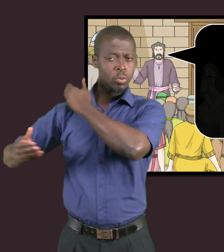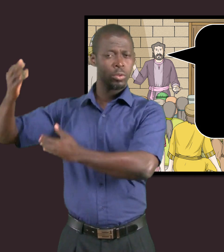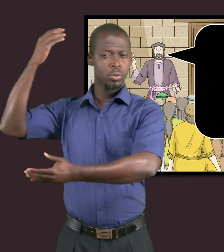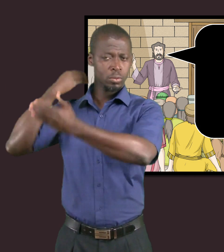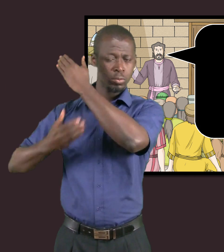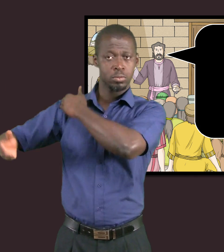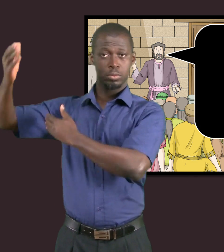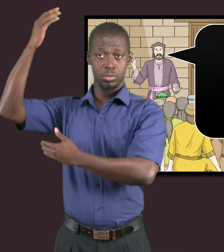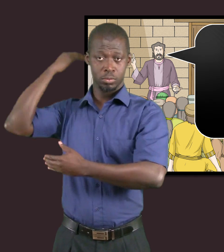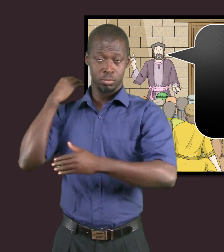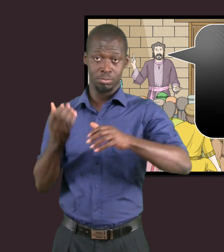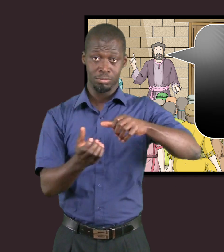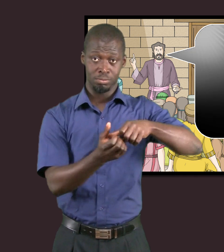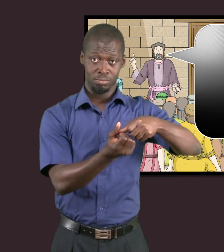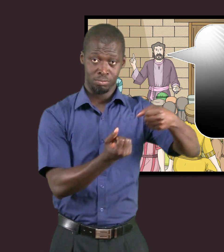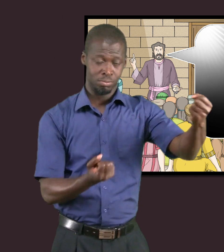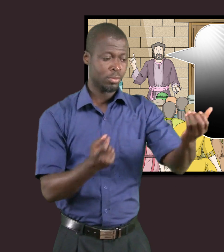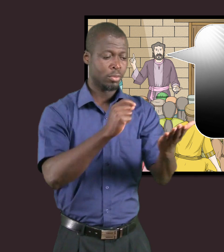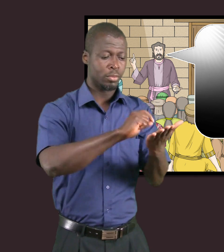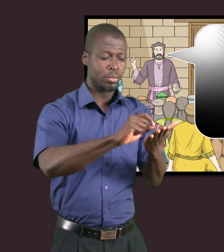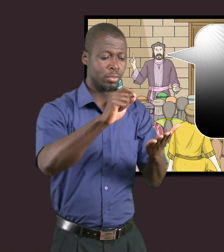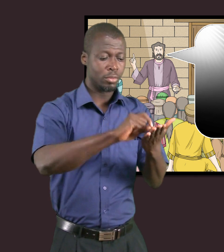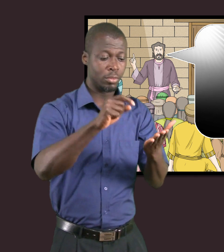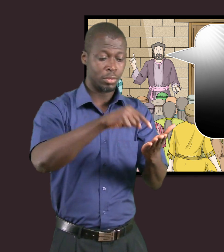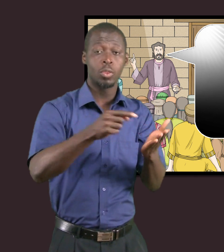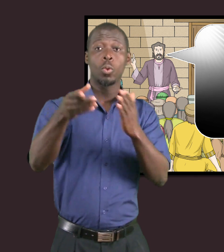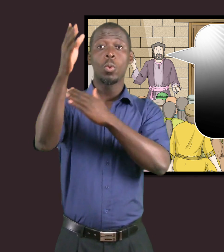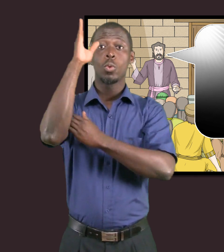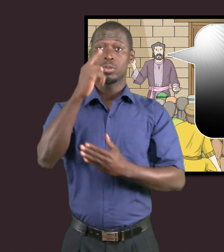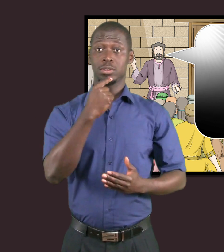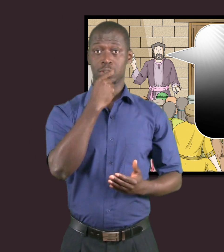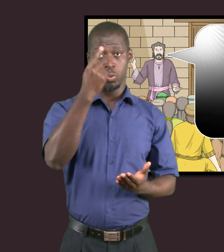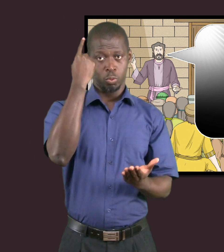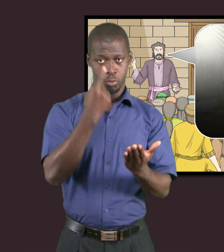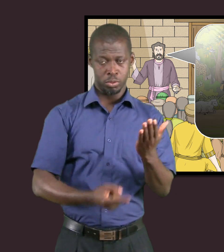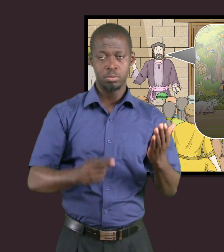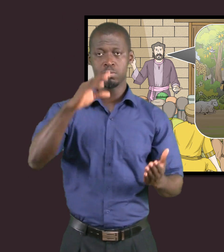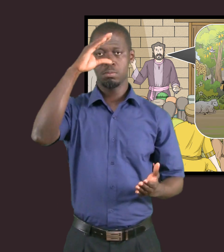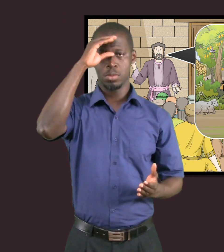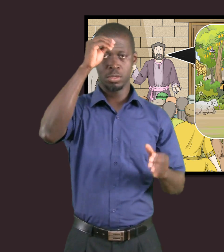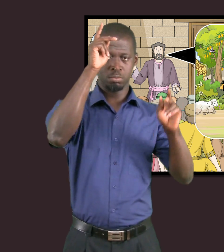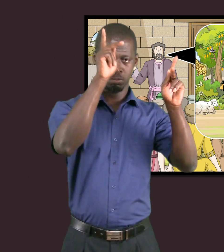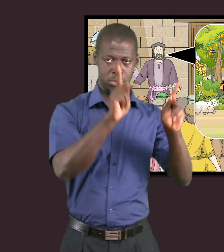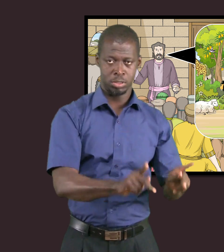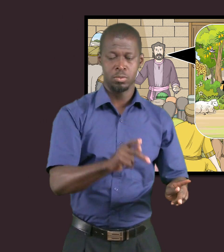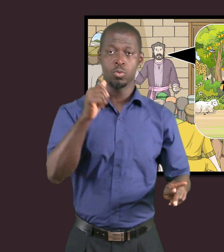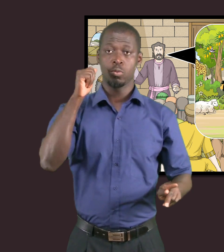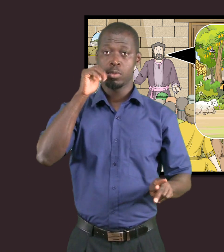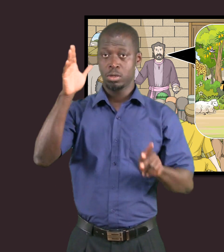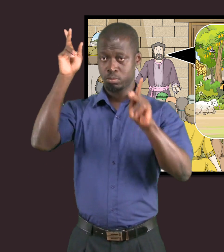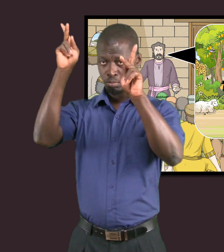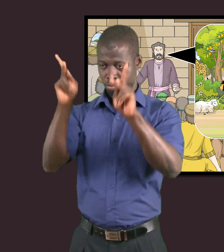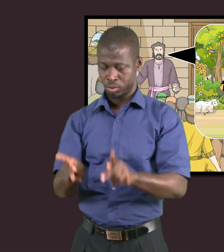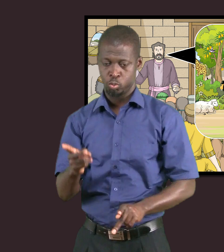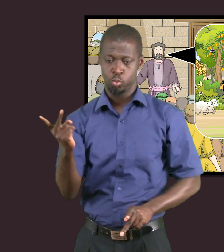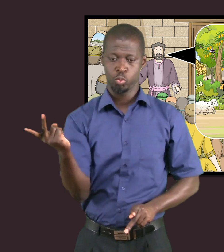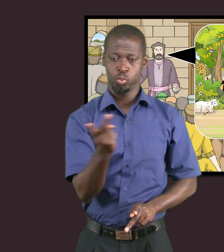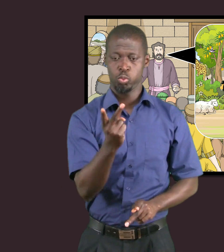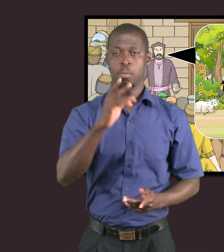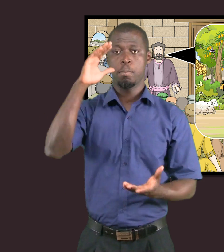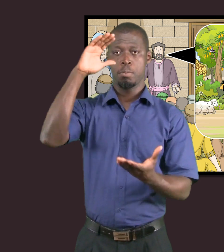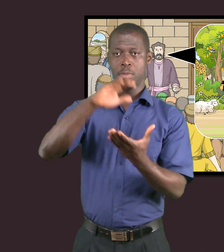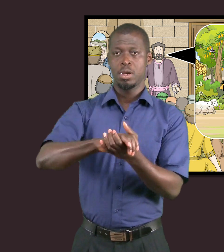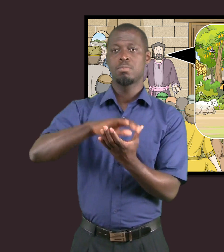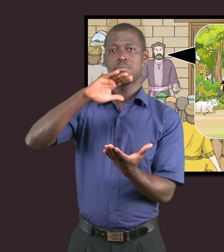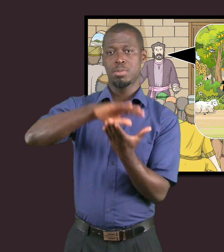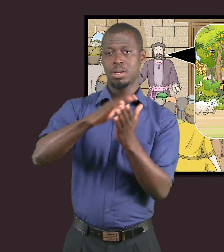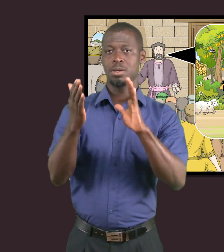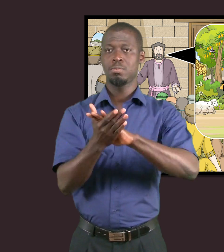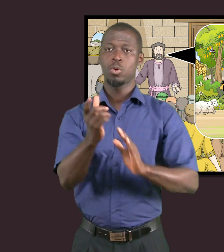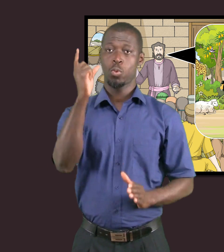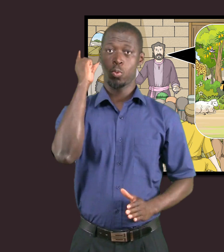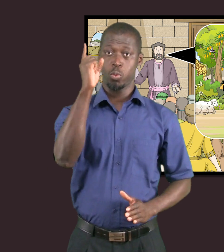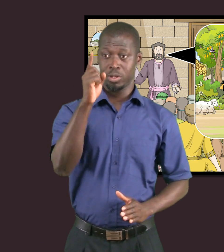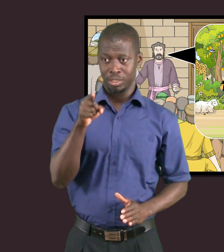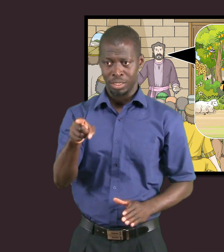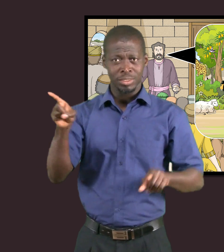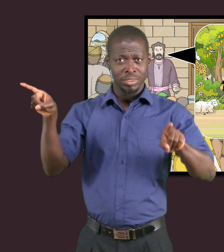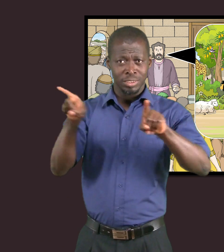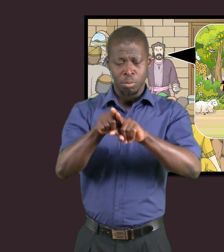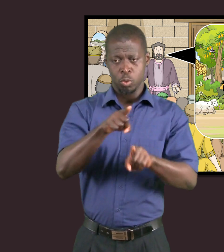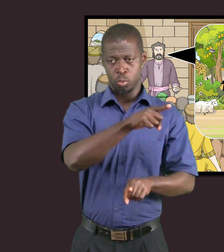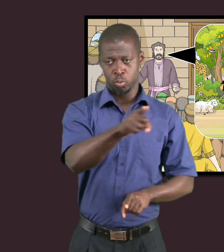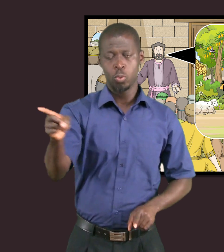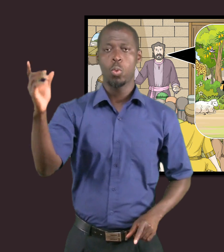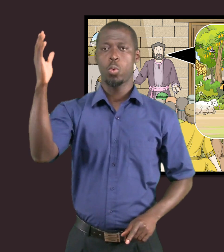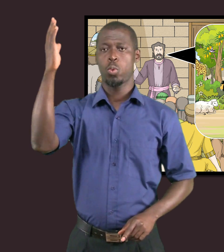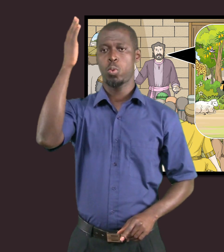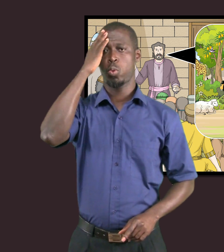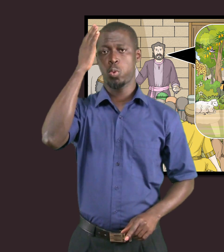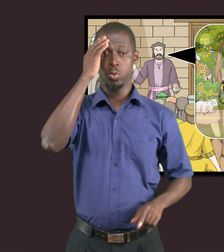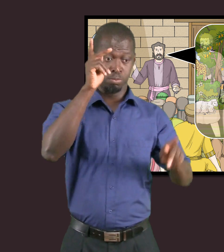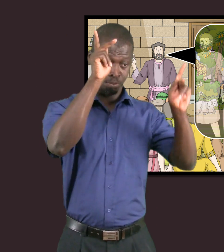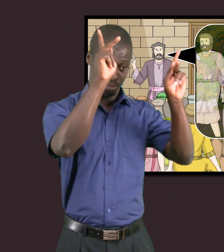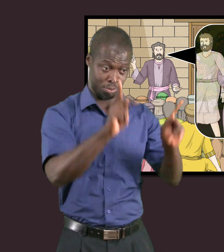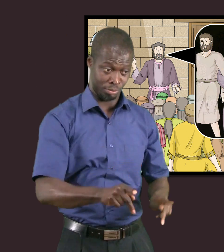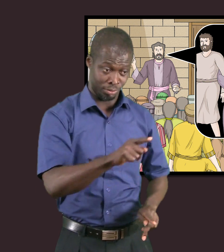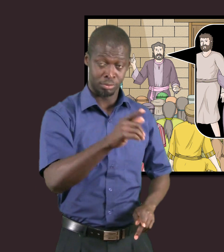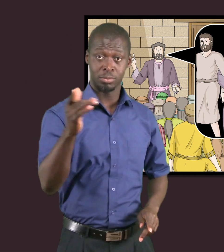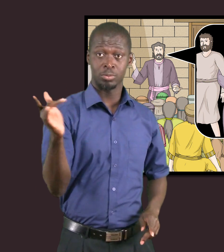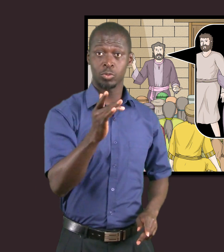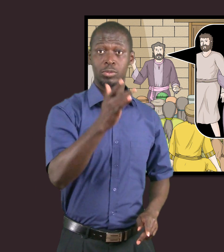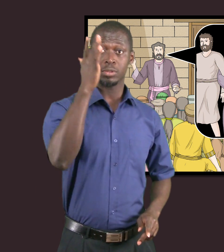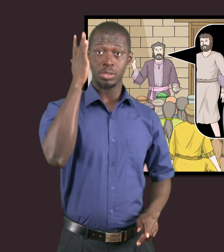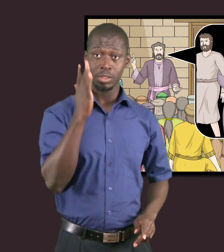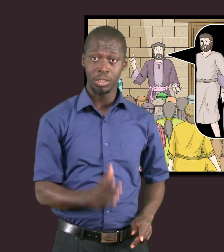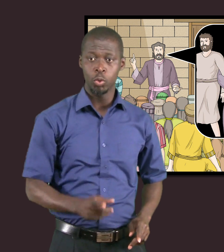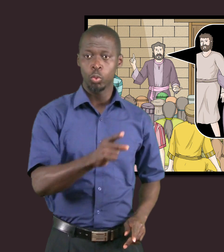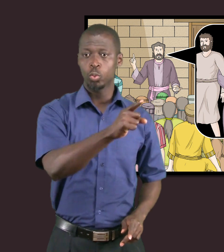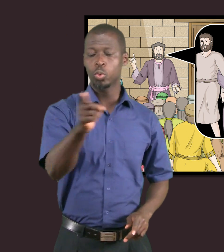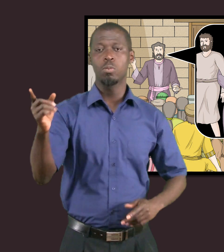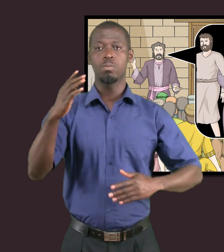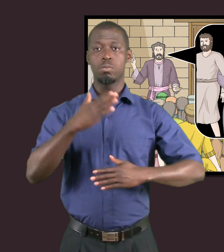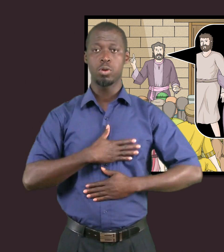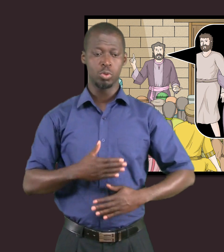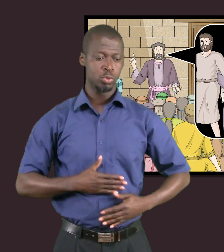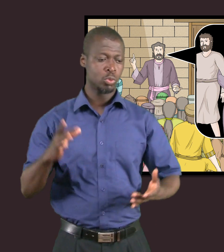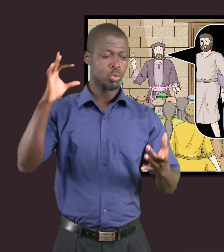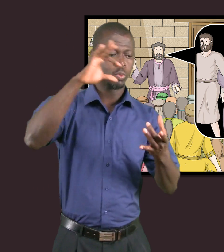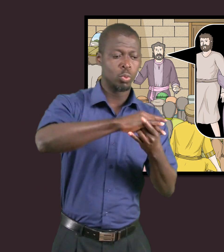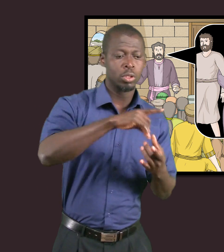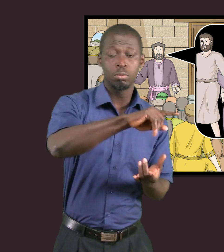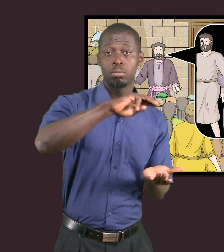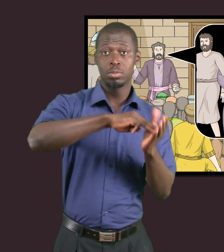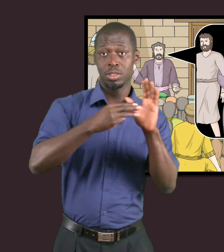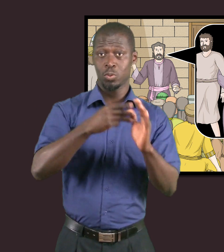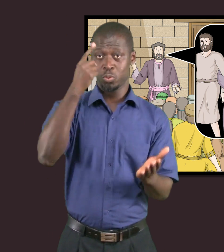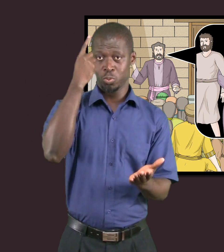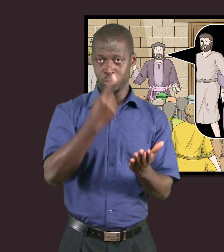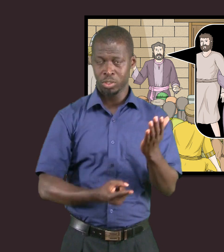For it is said, “The two will become one flesh.”